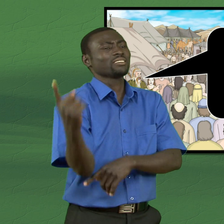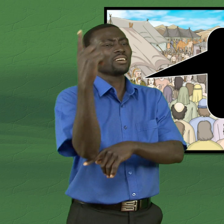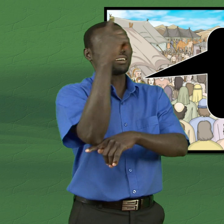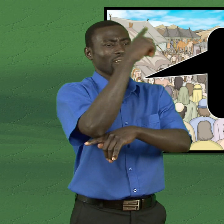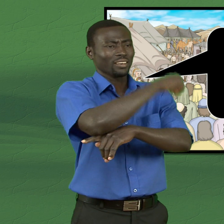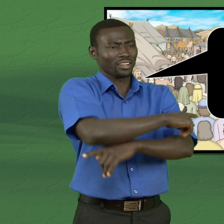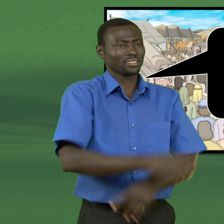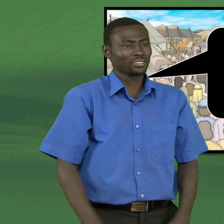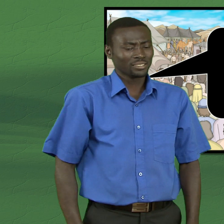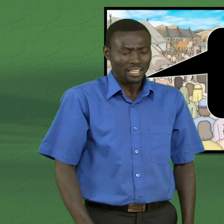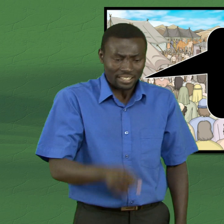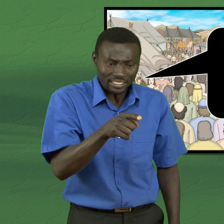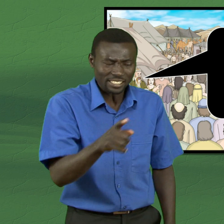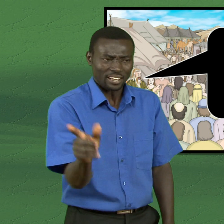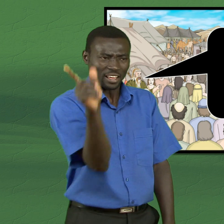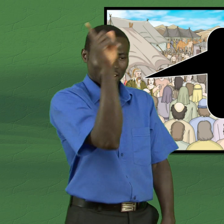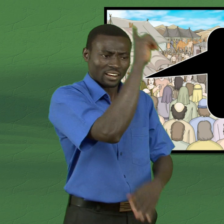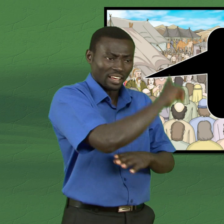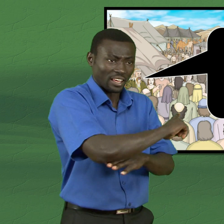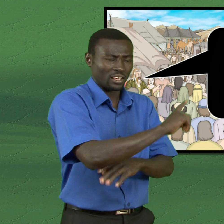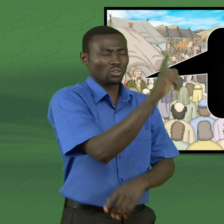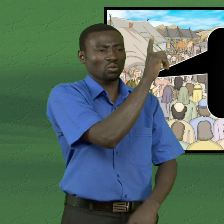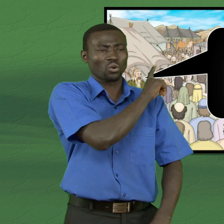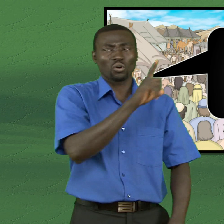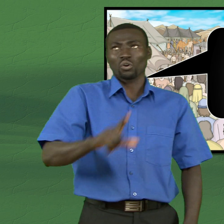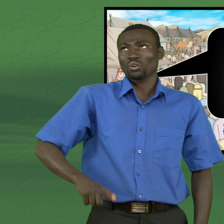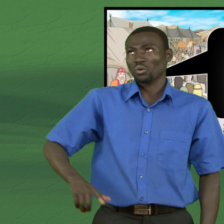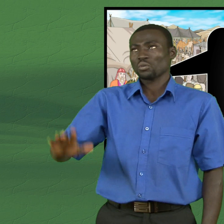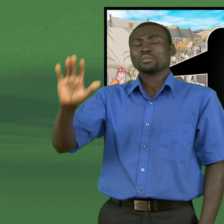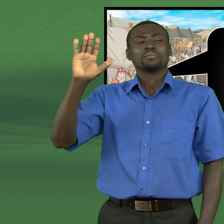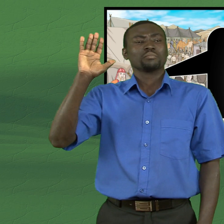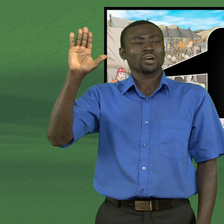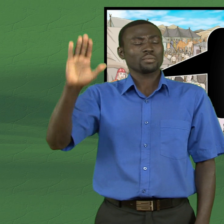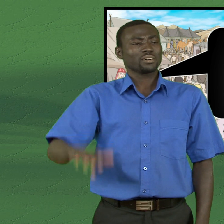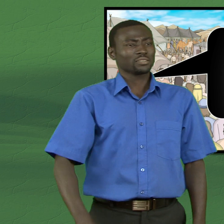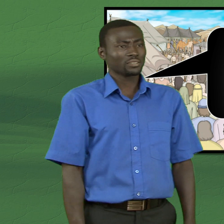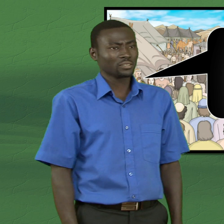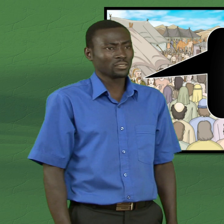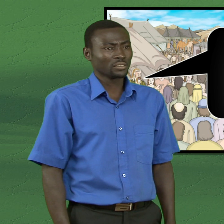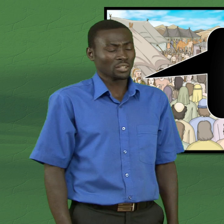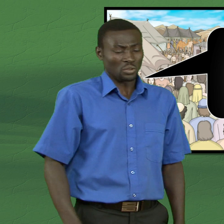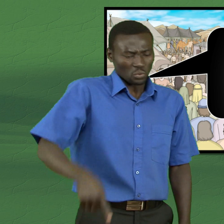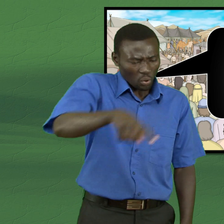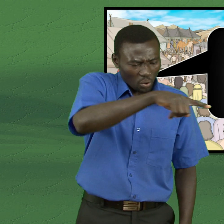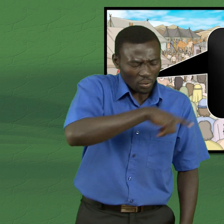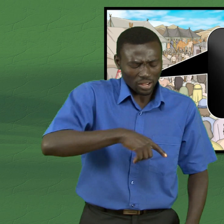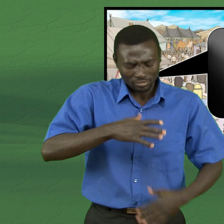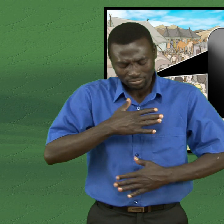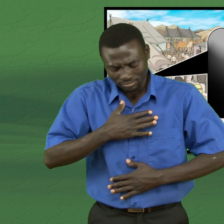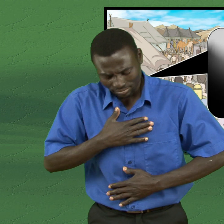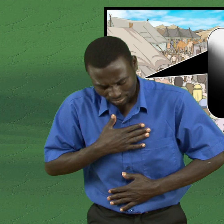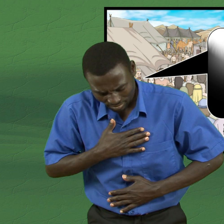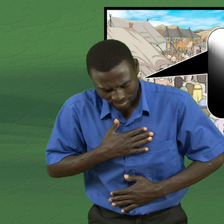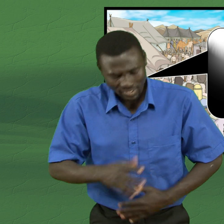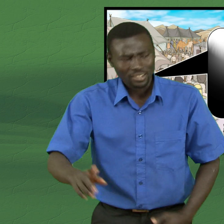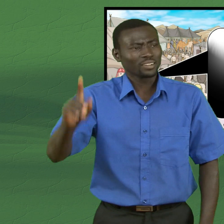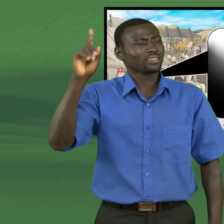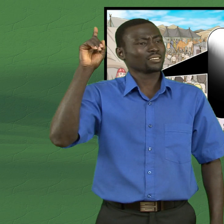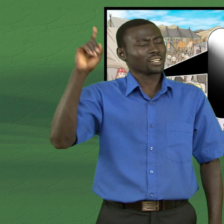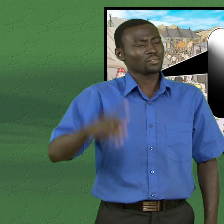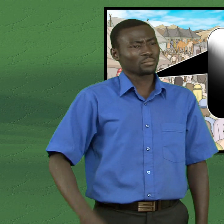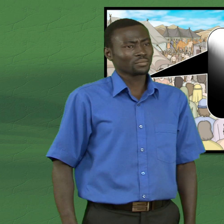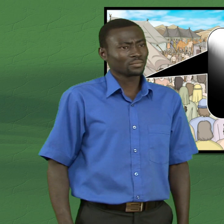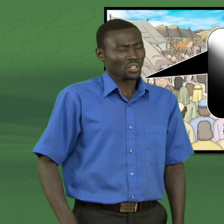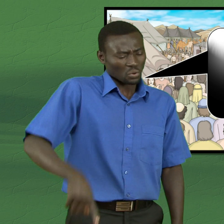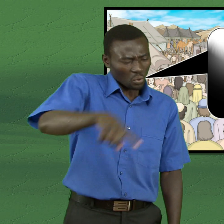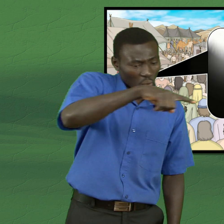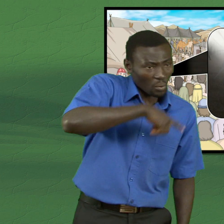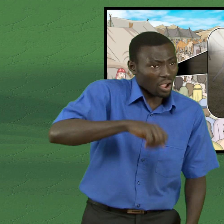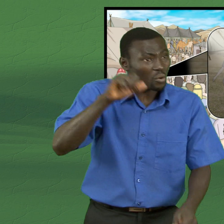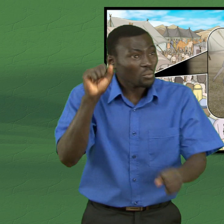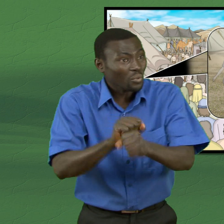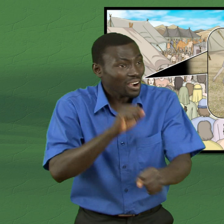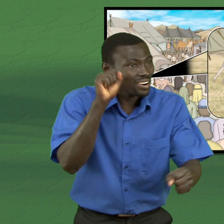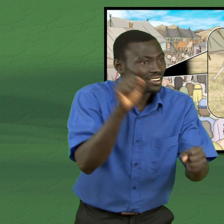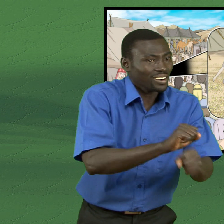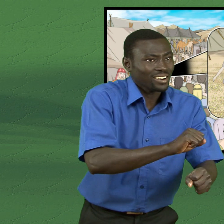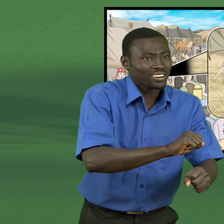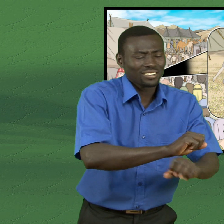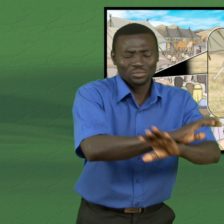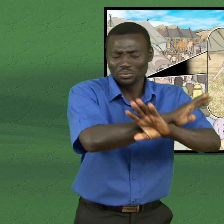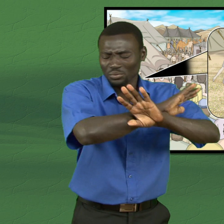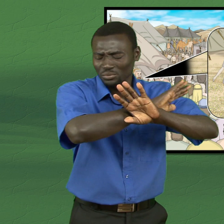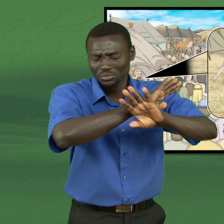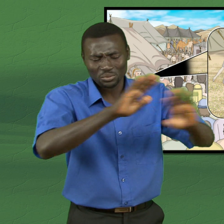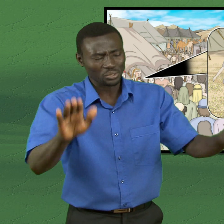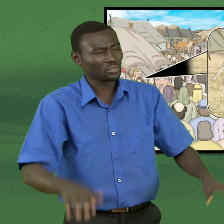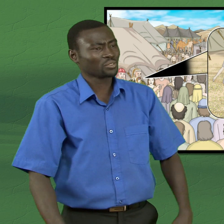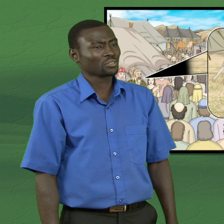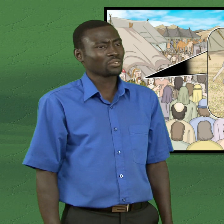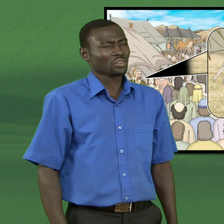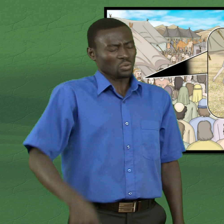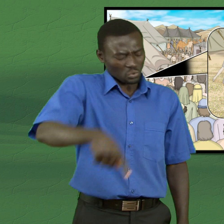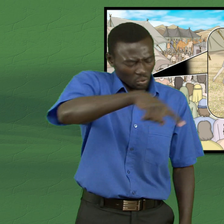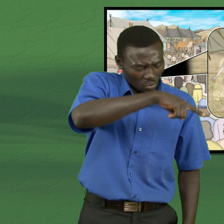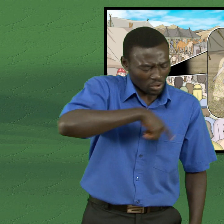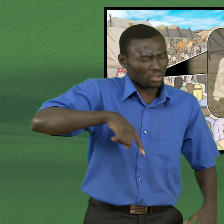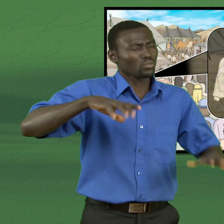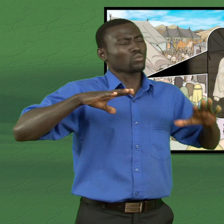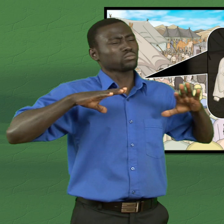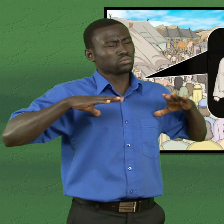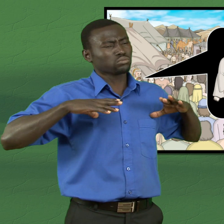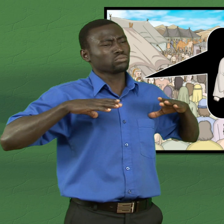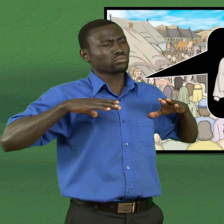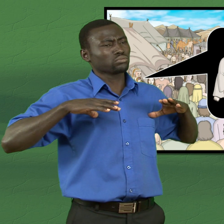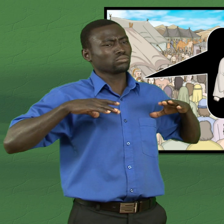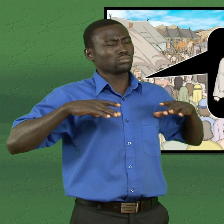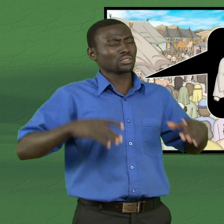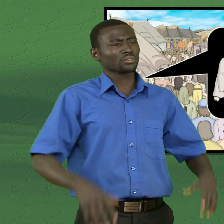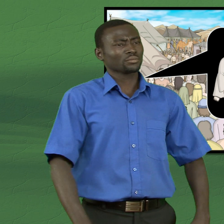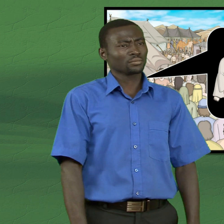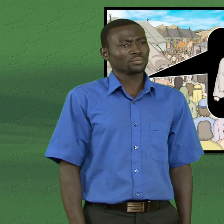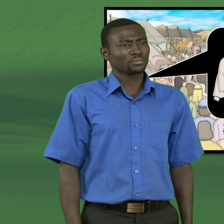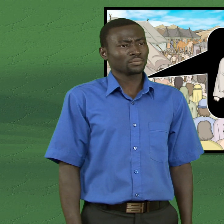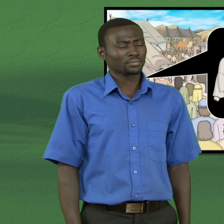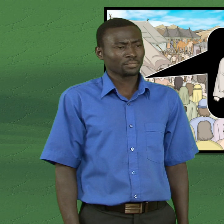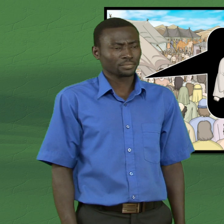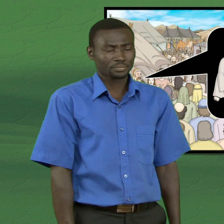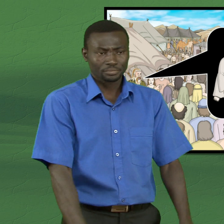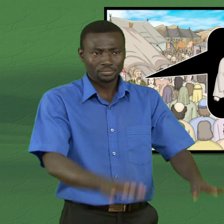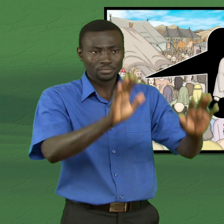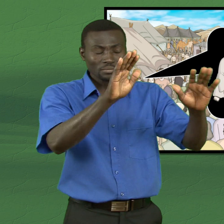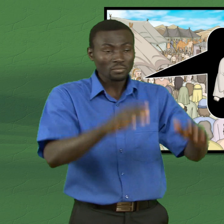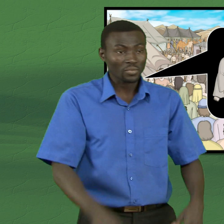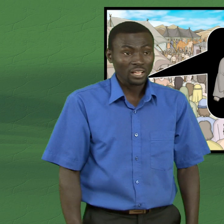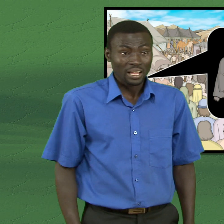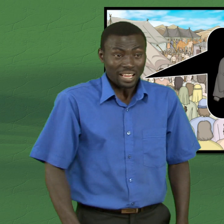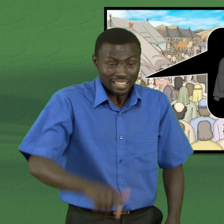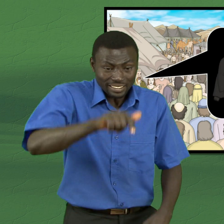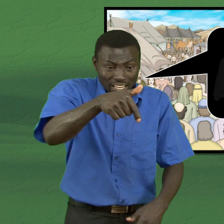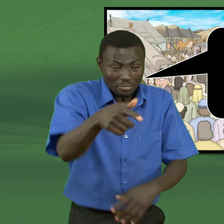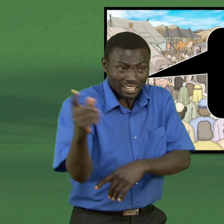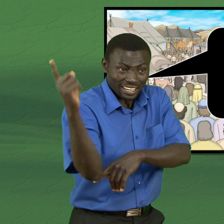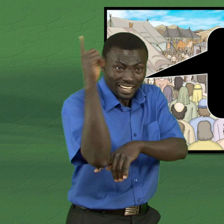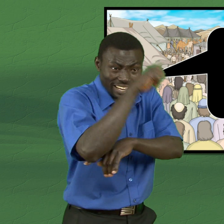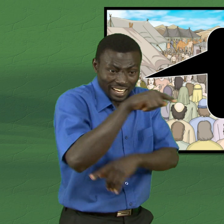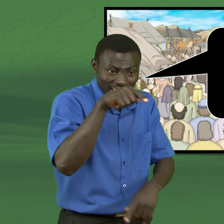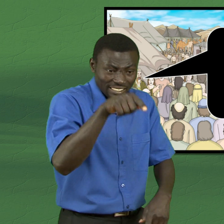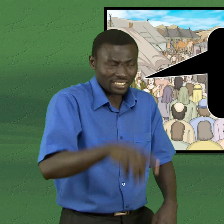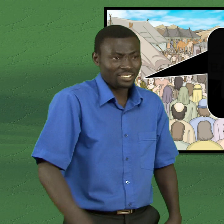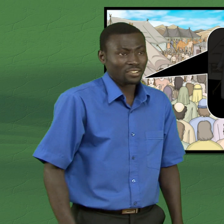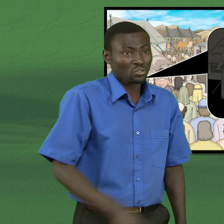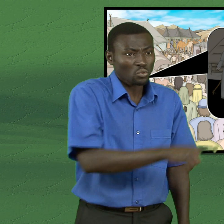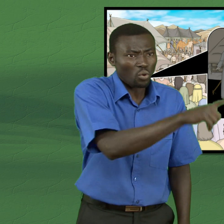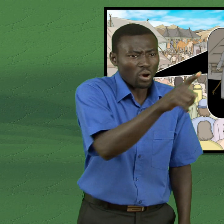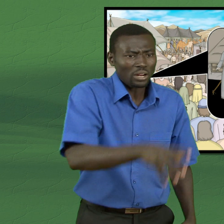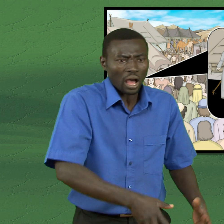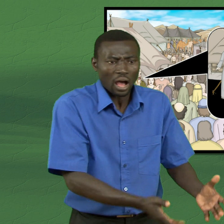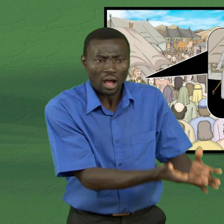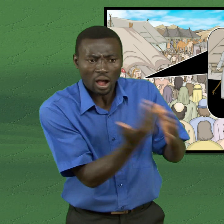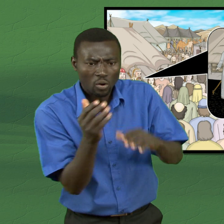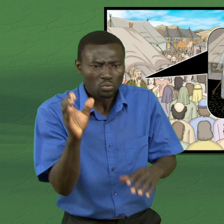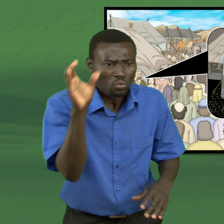Today you will not find anything in the field.